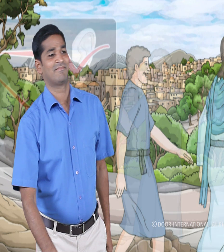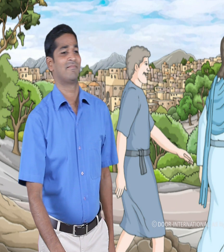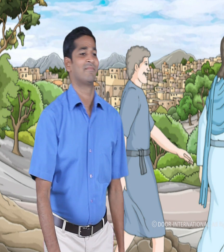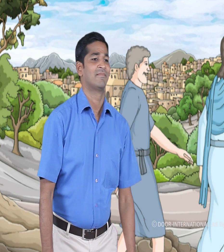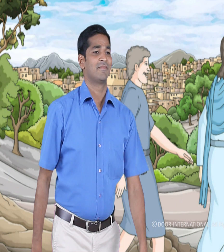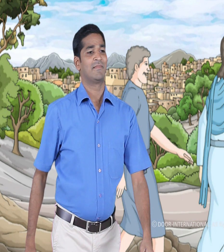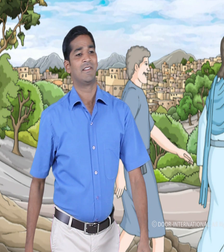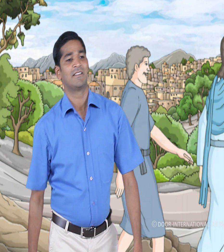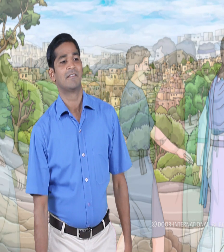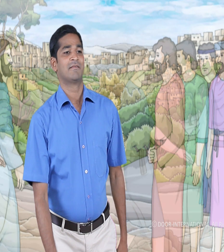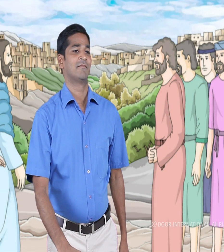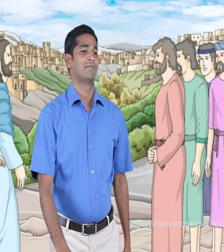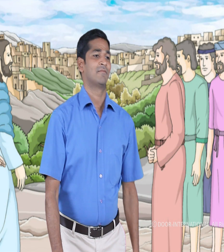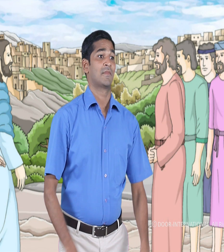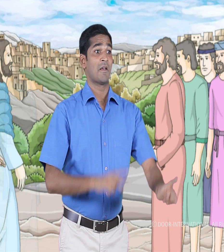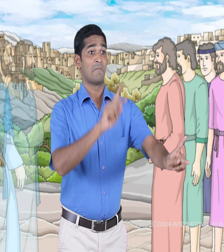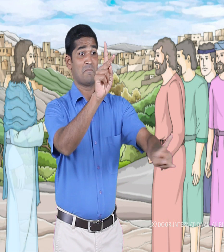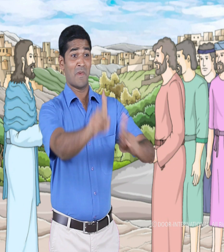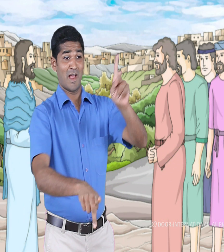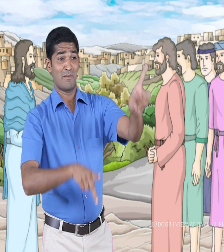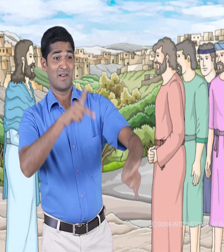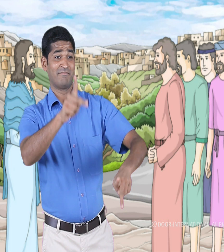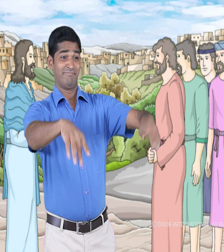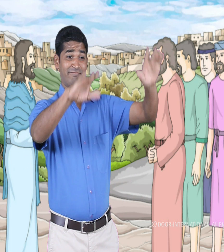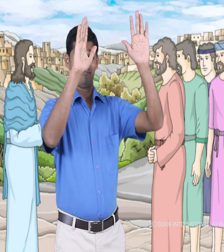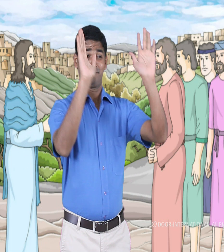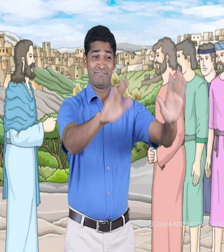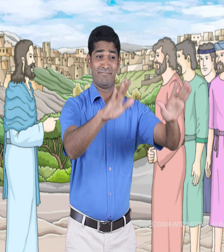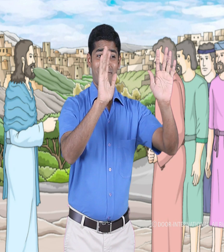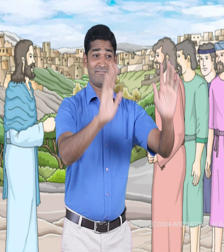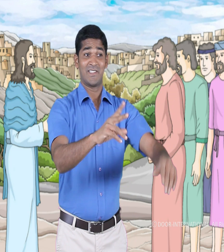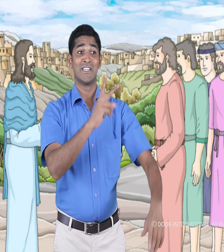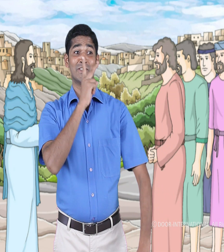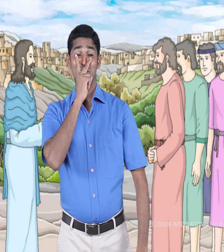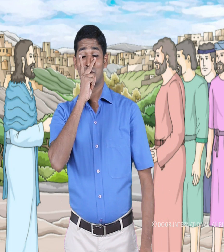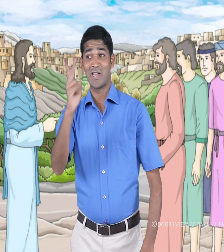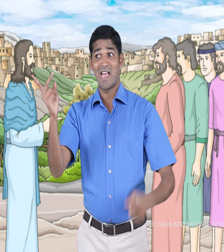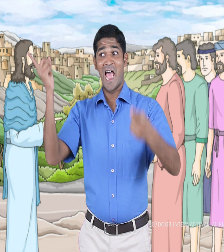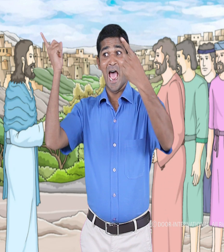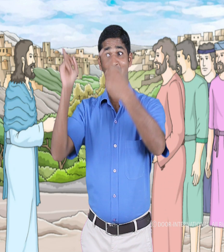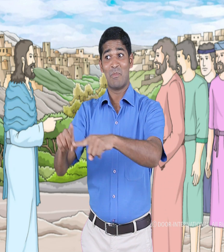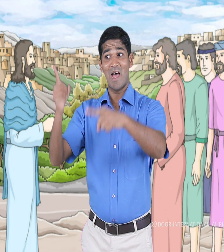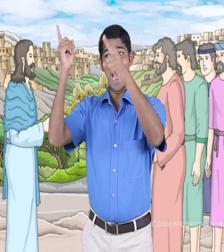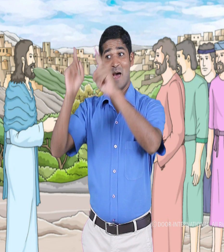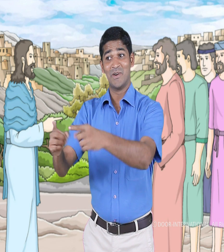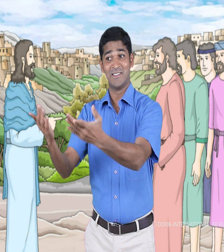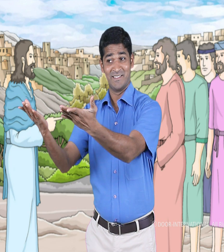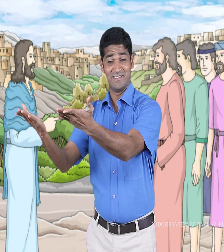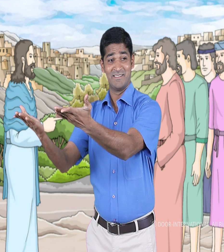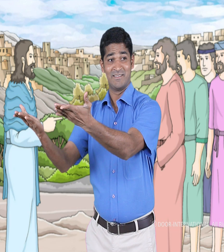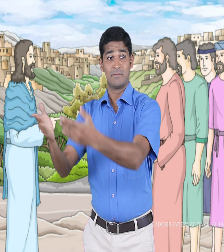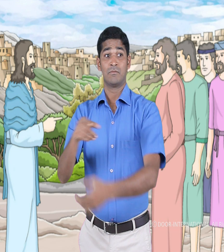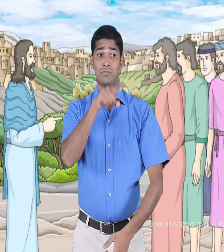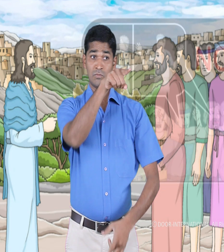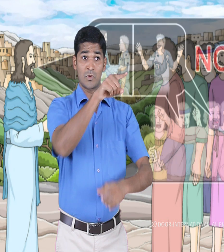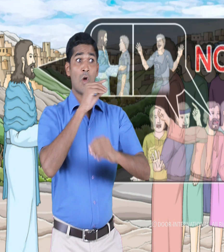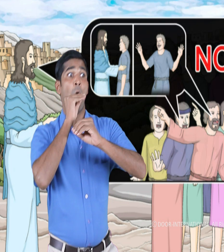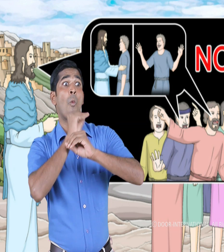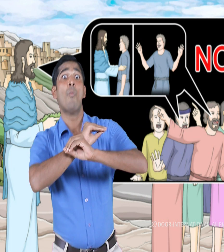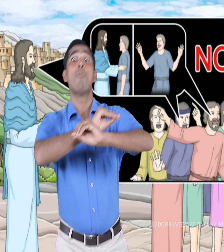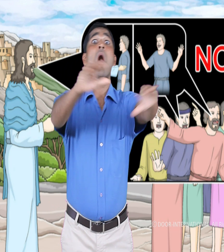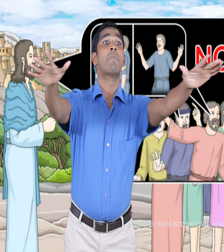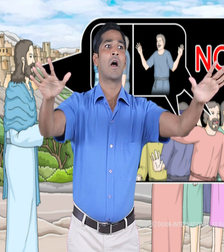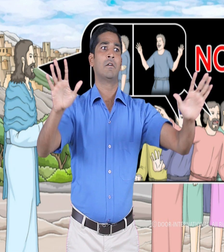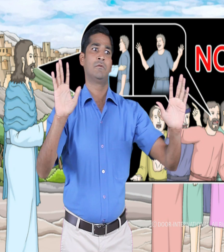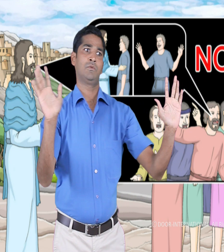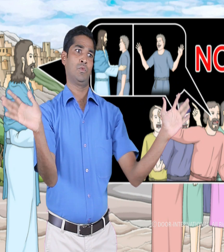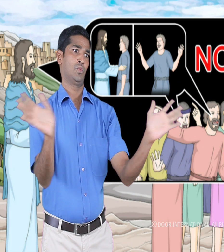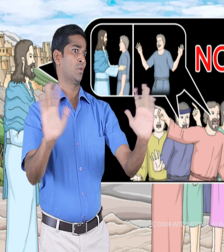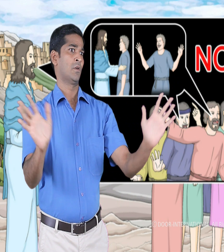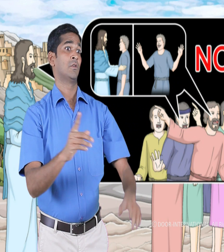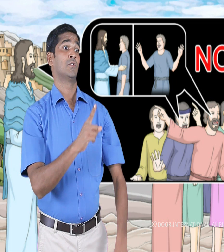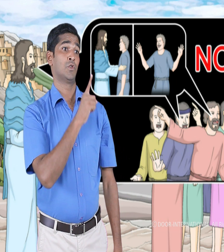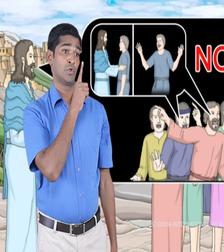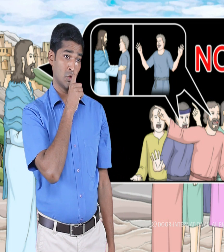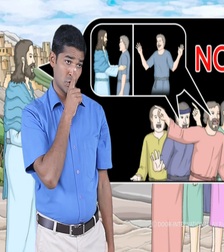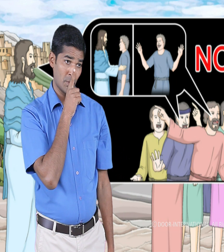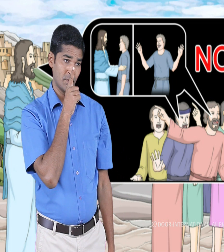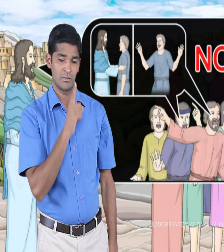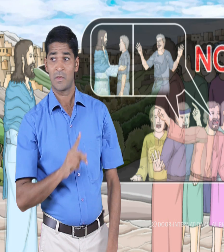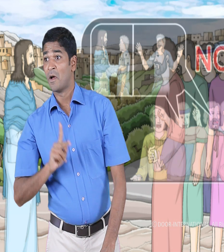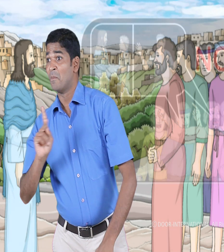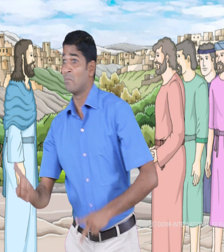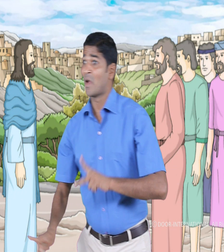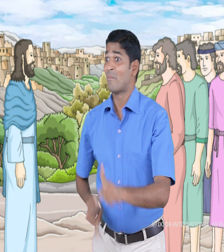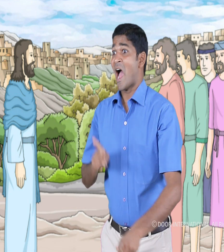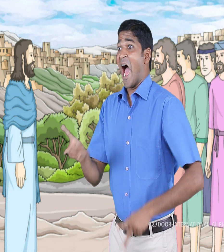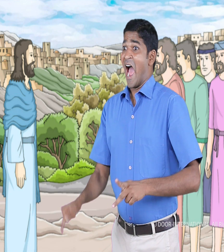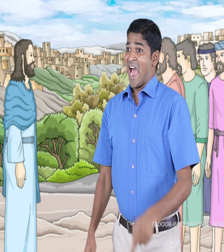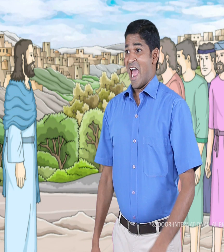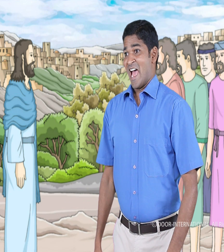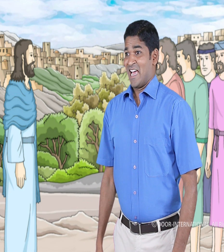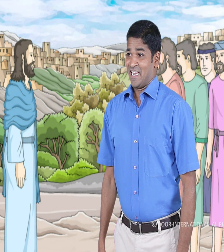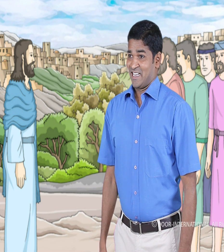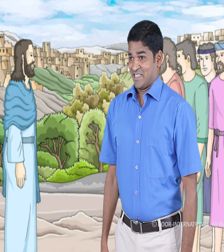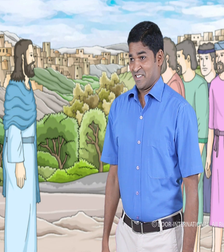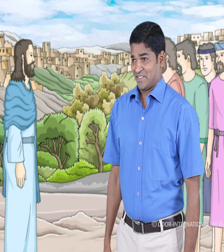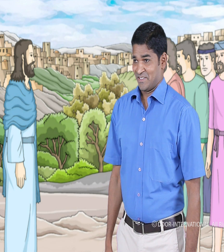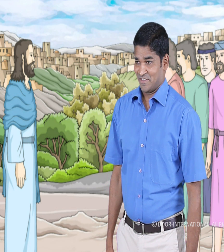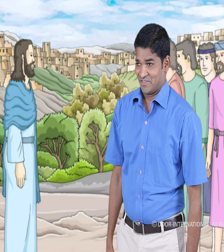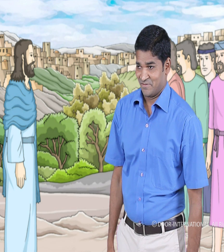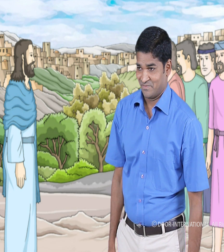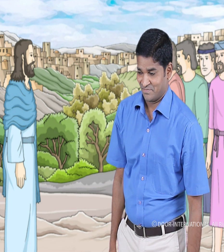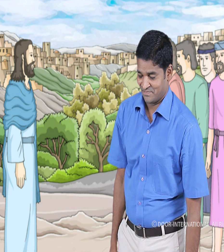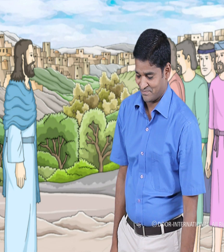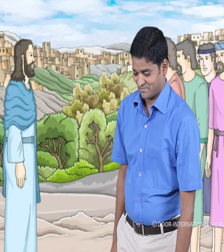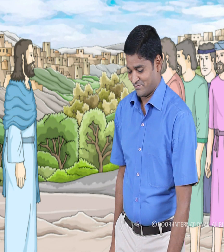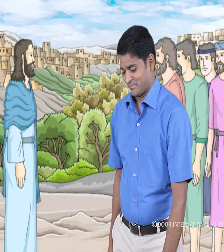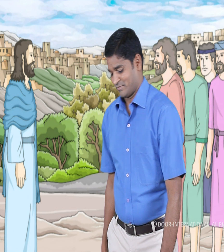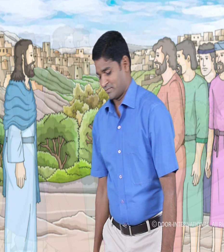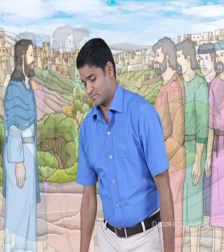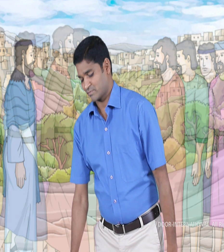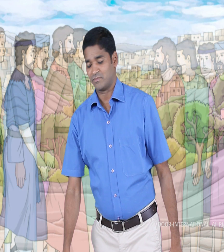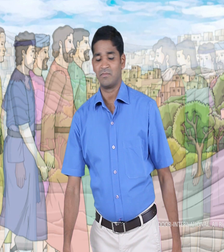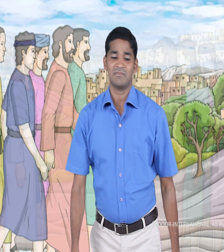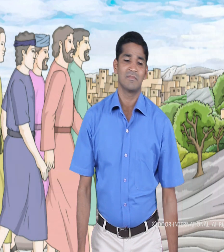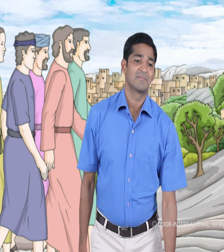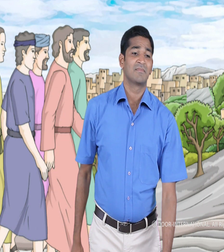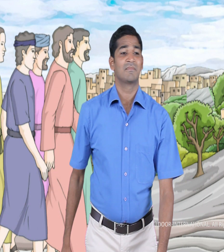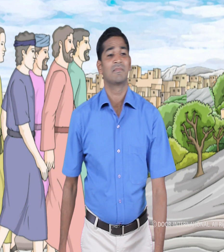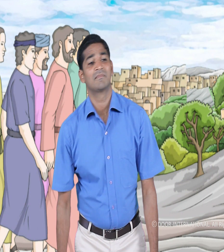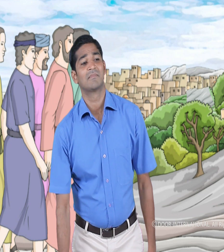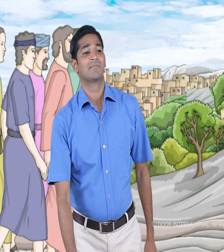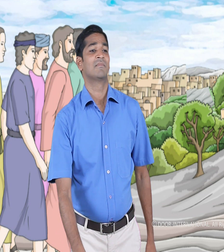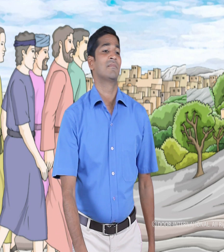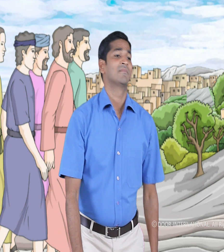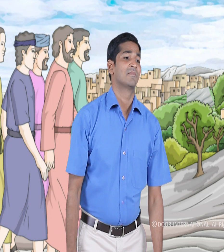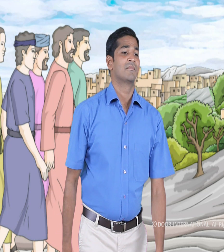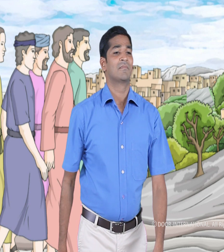Jesus ordered them not to tell anyone.